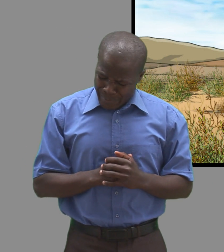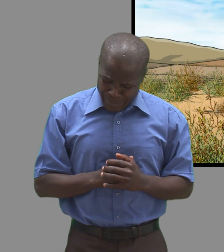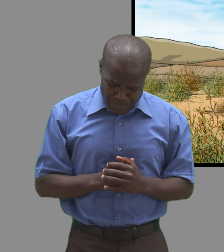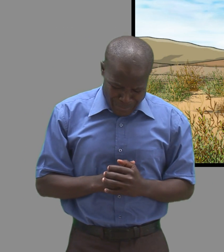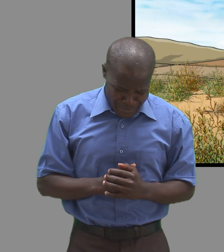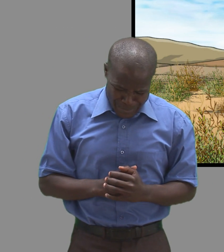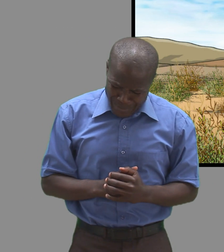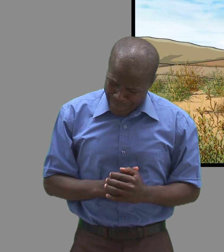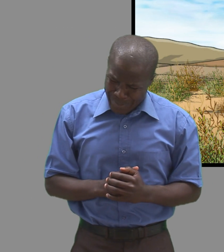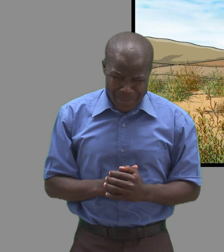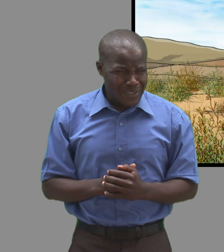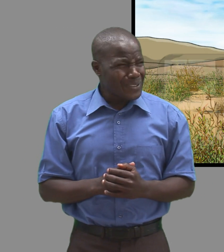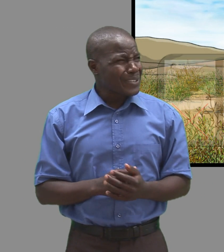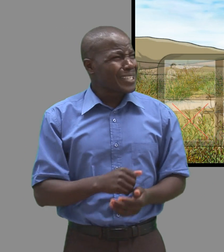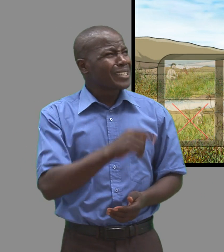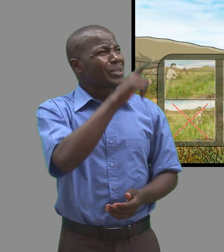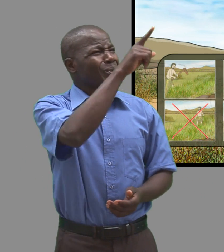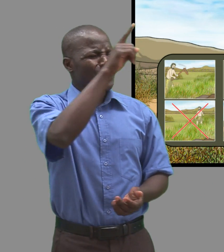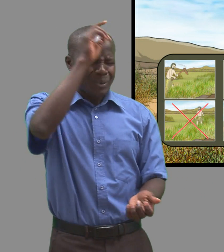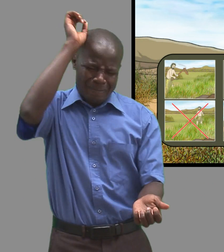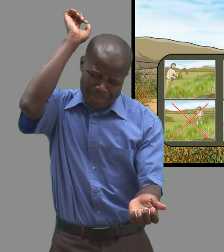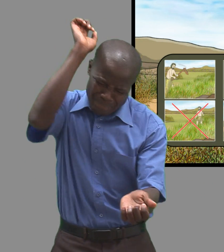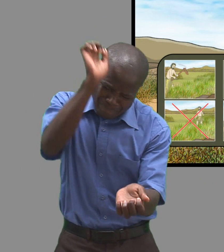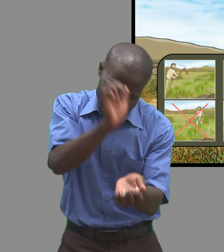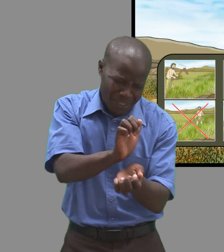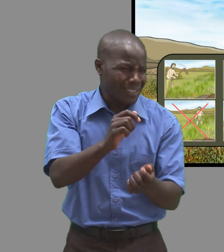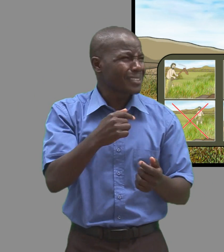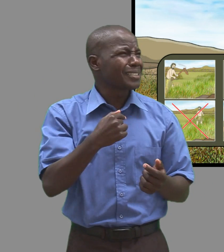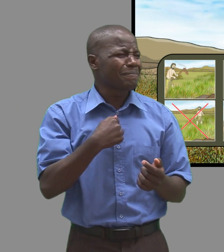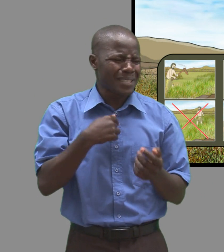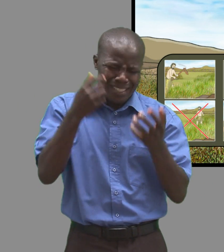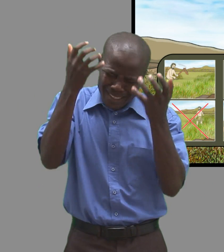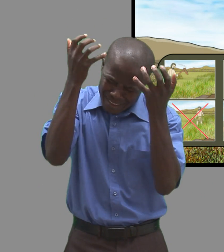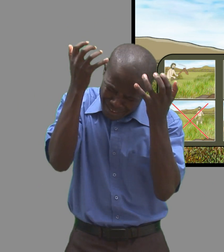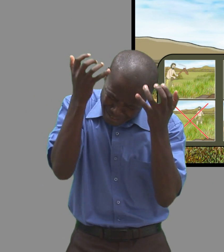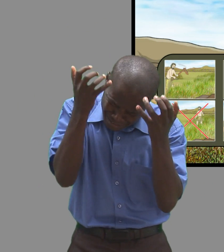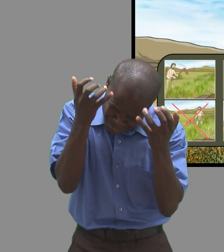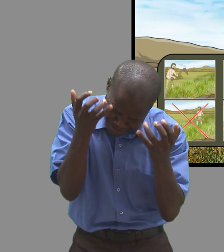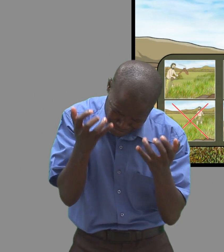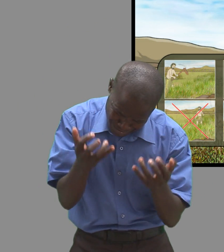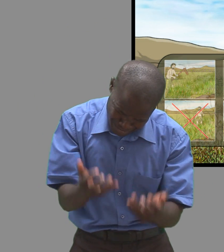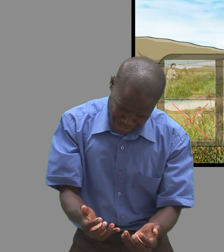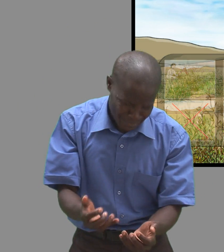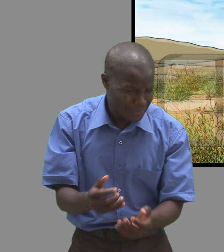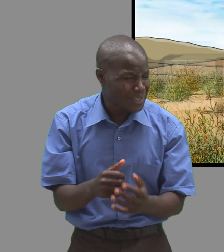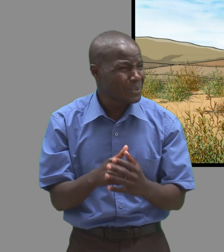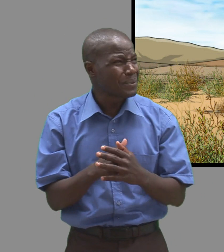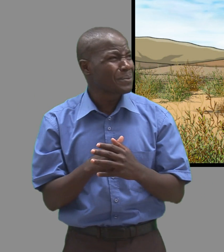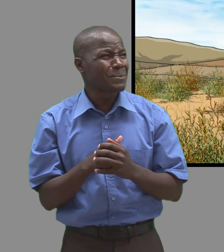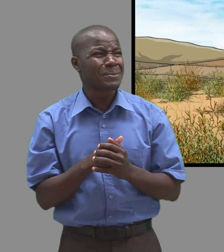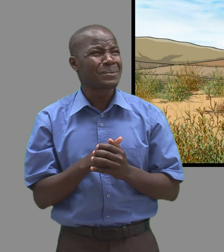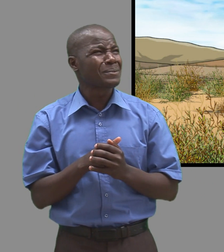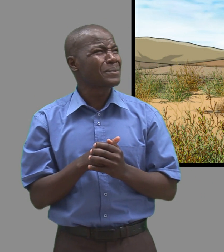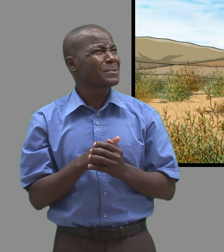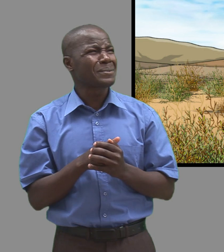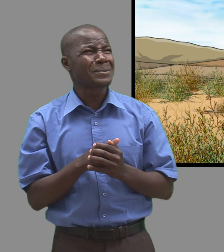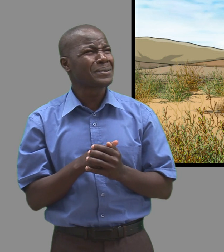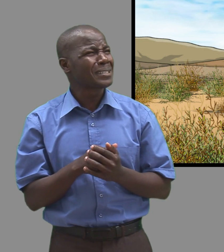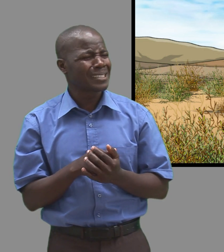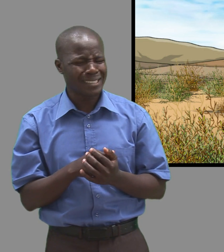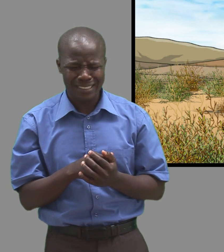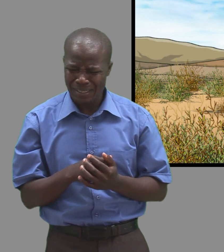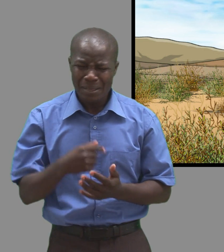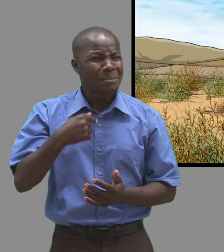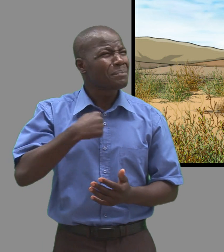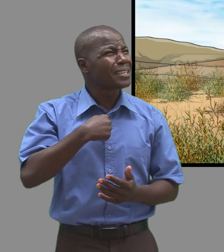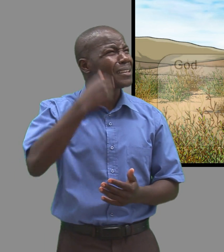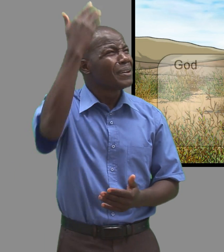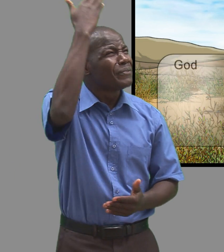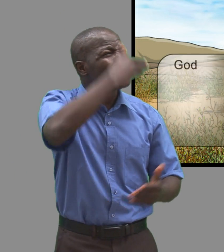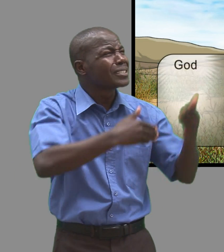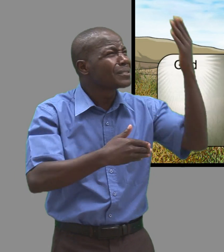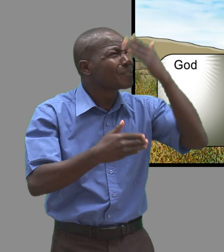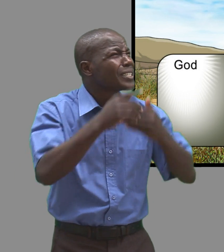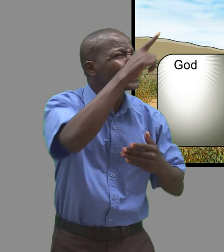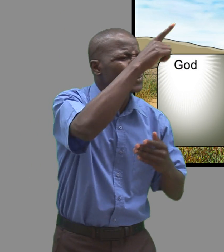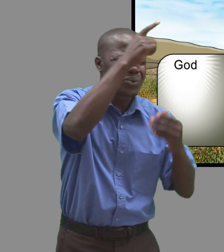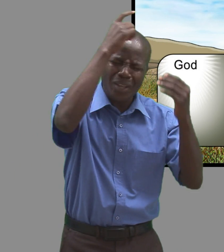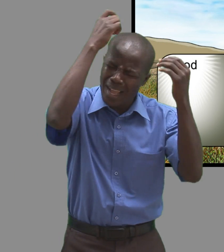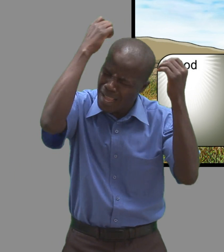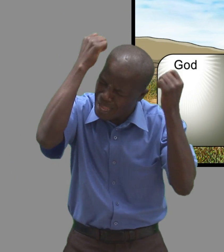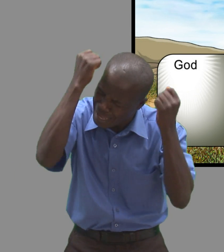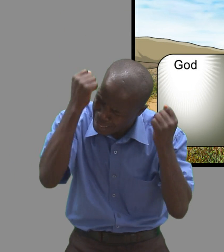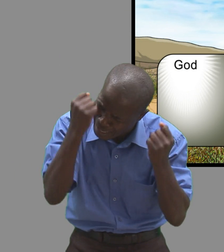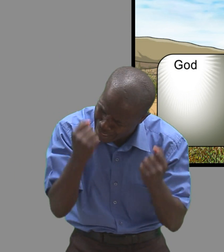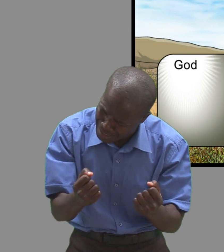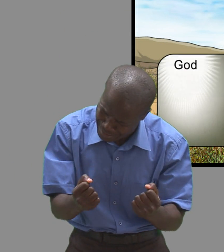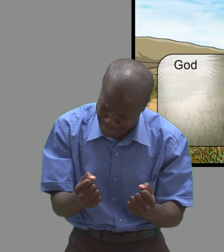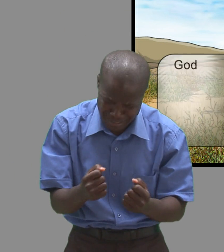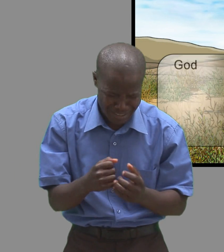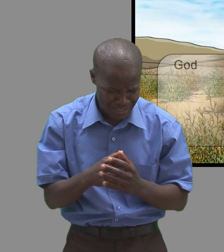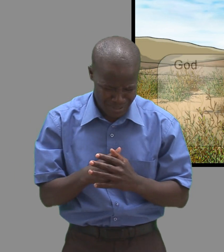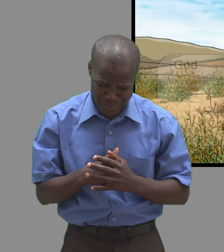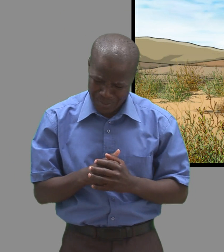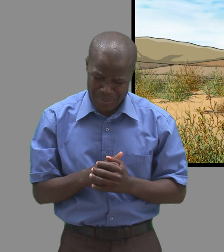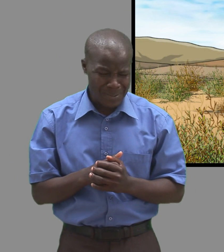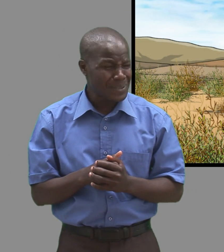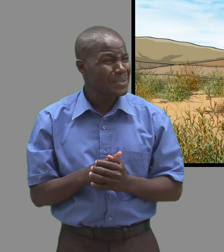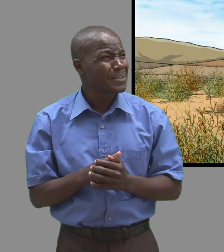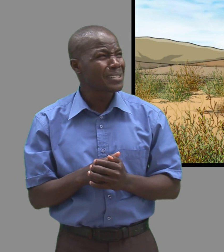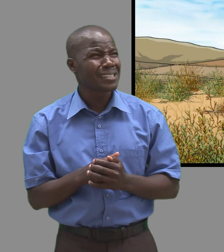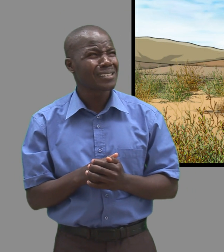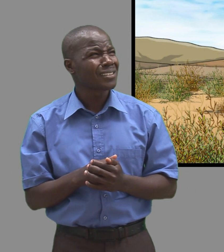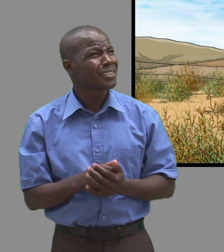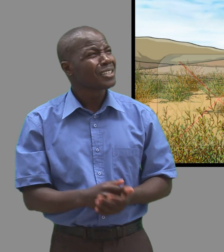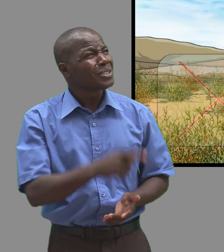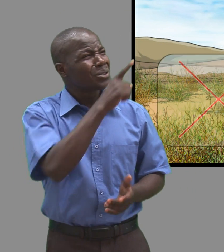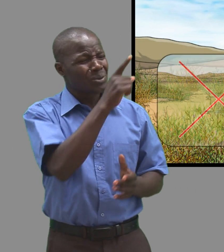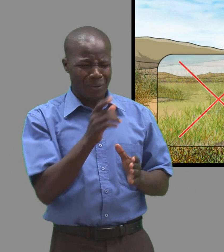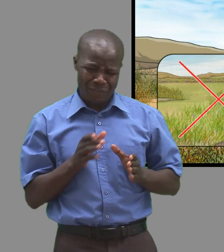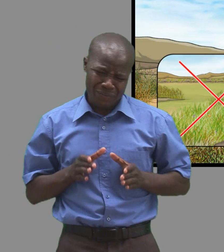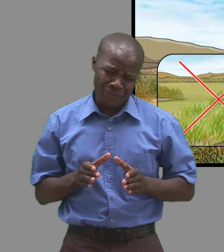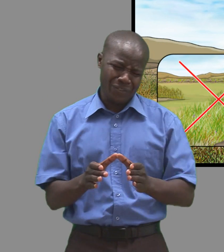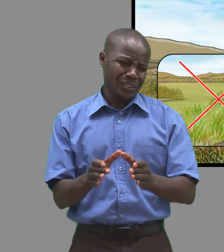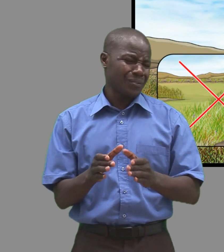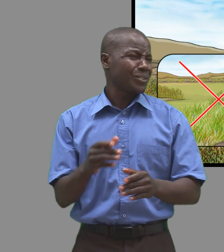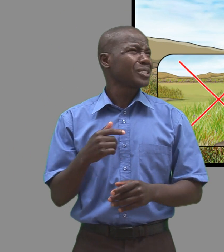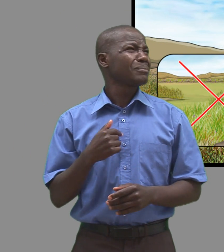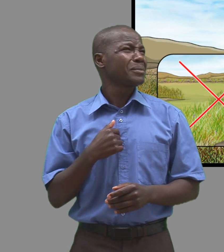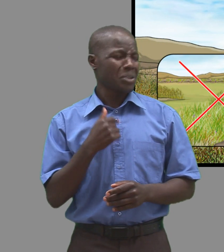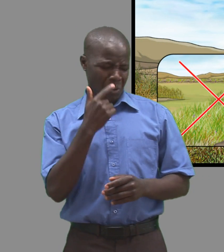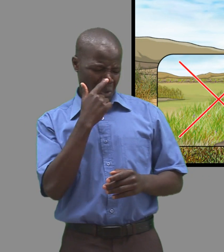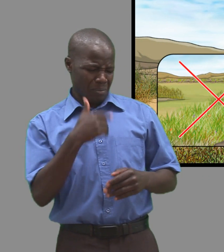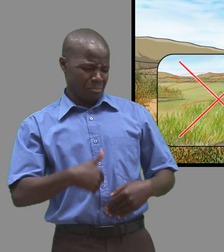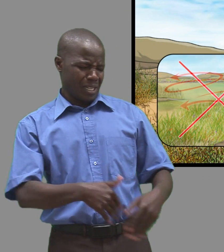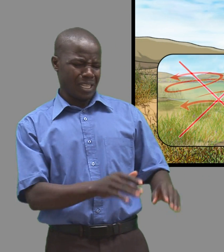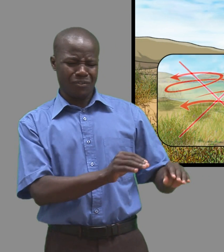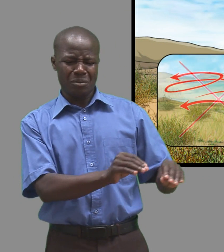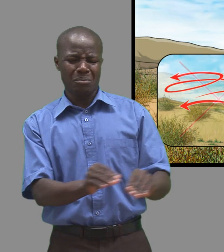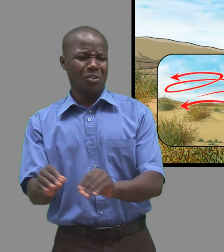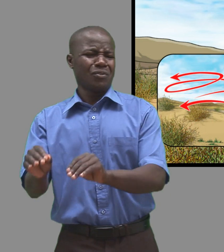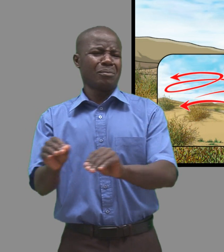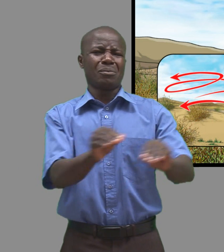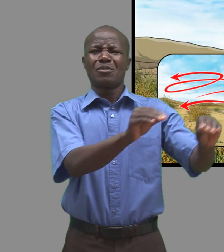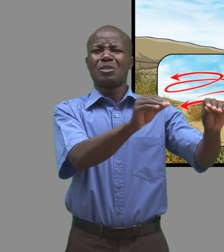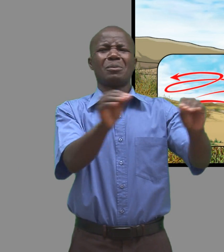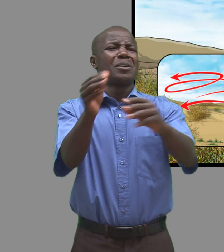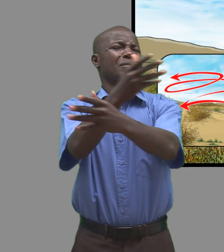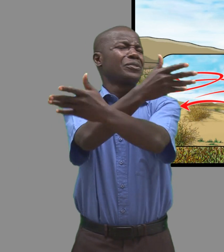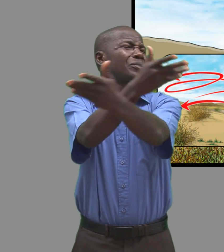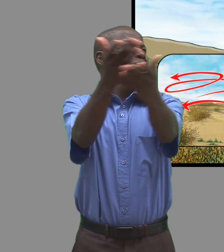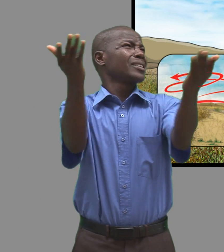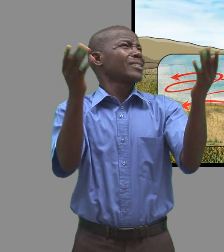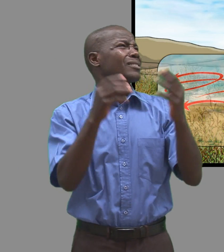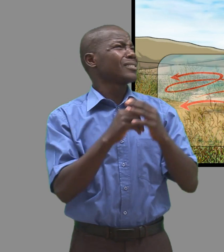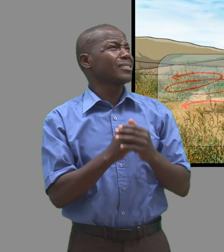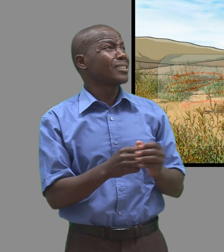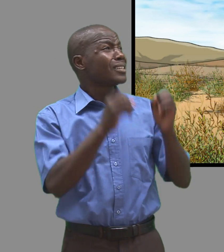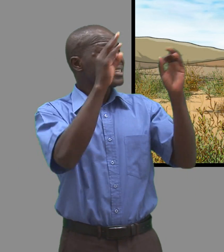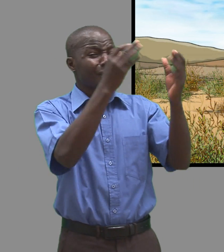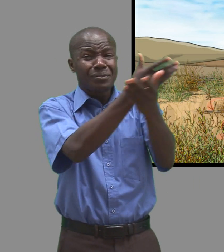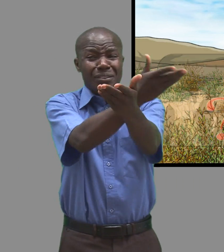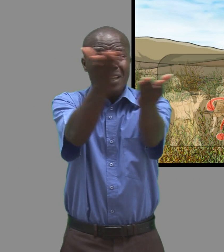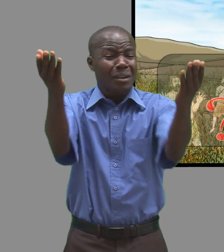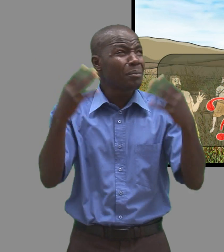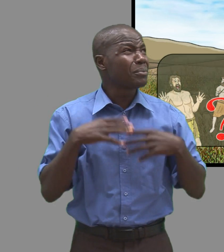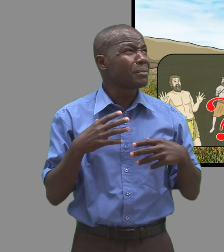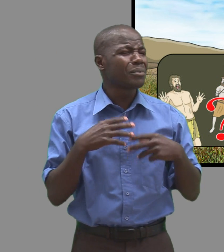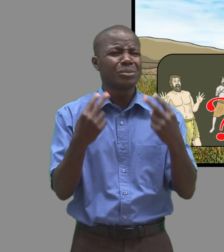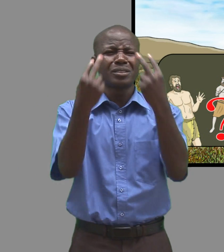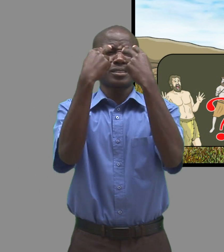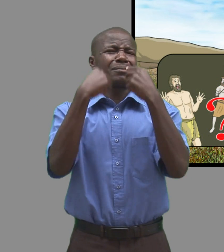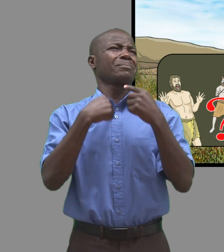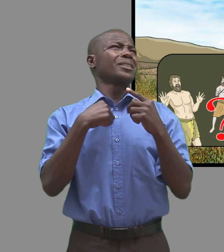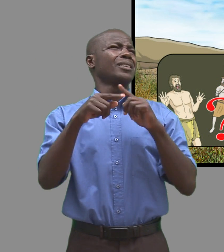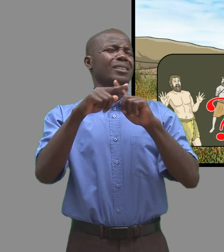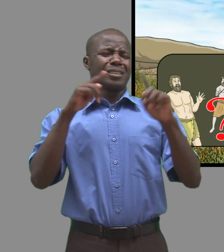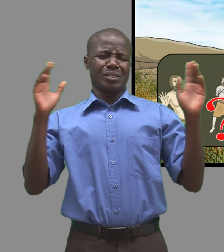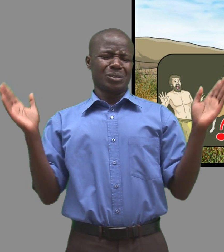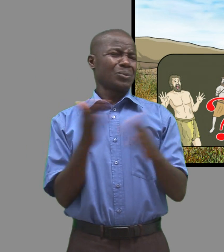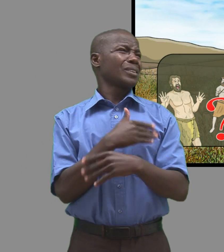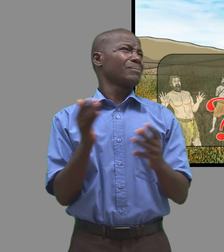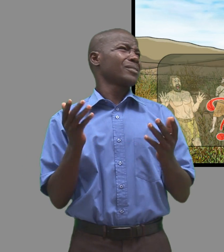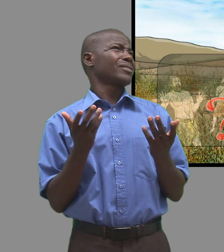But Cain said to the LORD, “My punishment is greater than I can bear. Behold, this day You have driven me from the face of the earth, and from Your face I will be hidden;